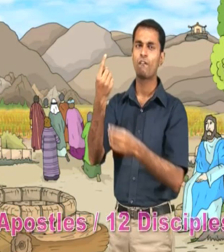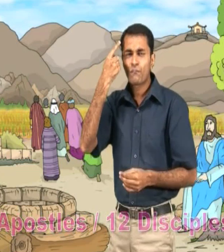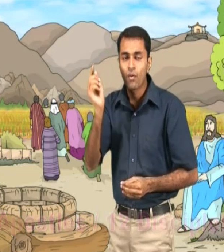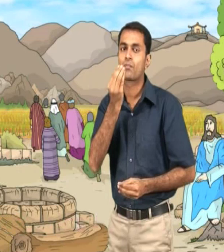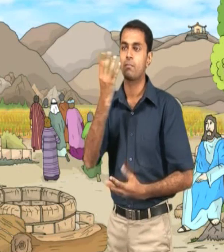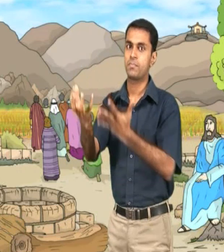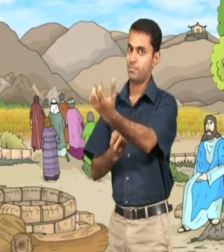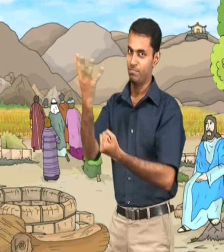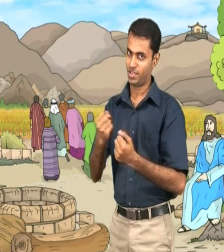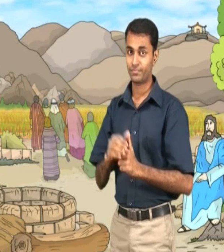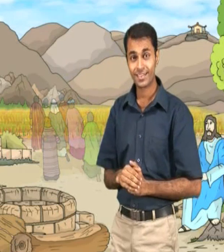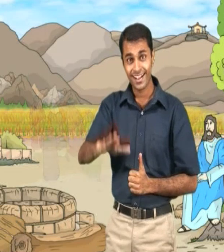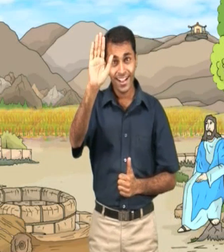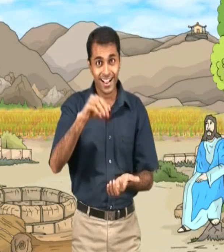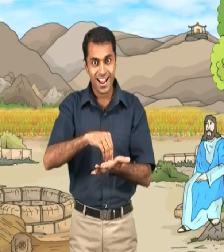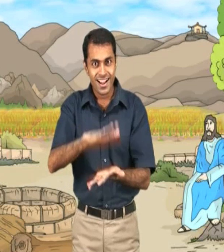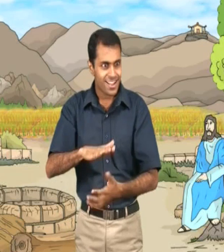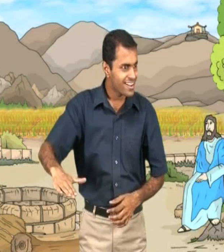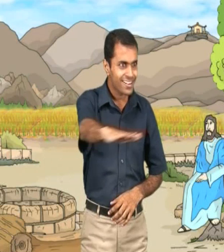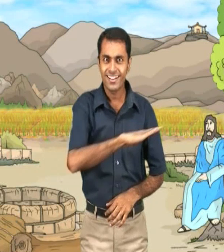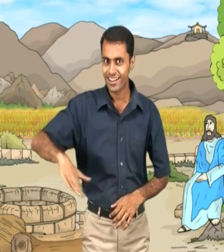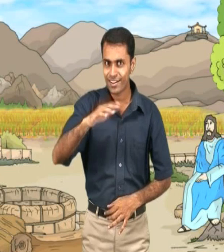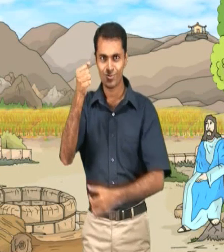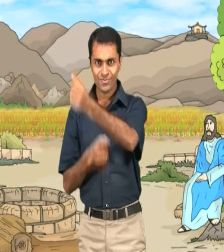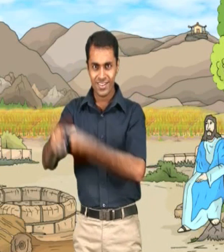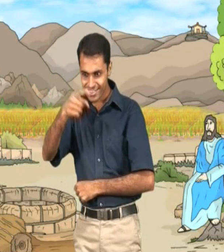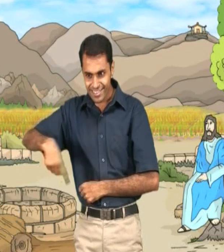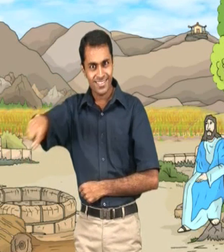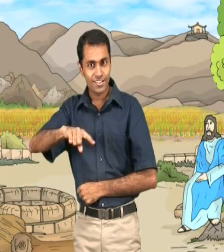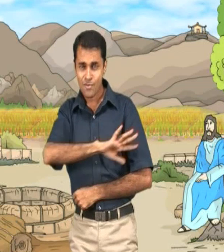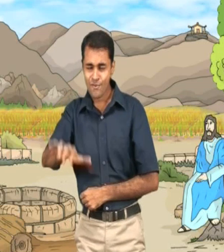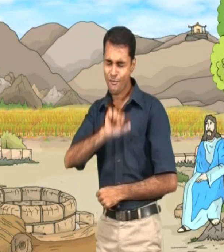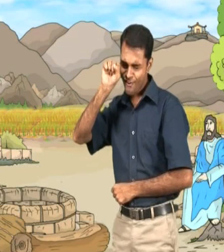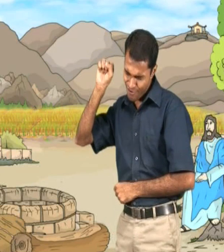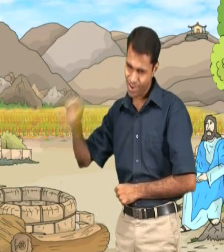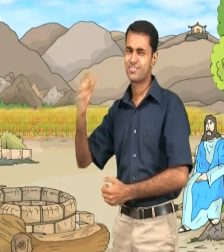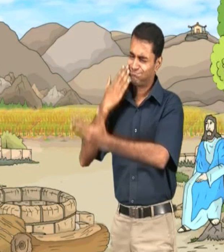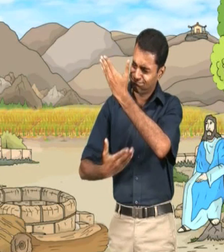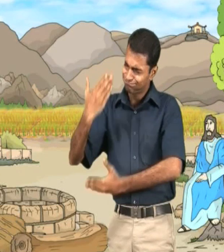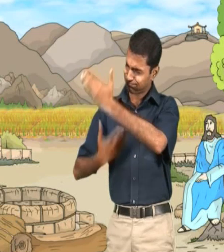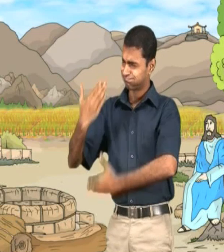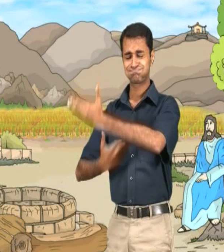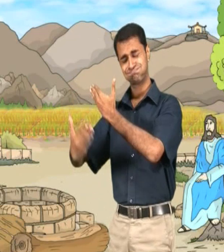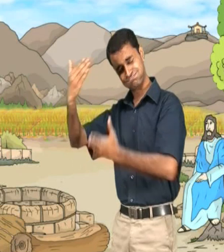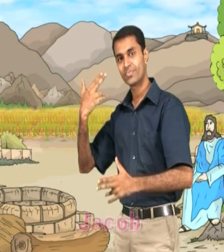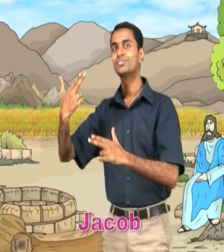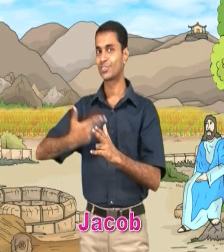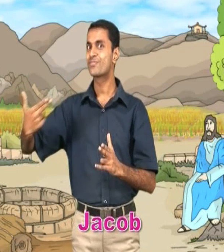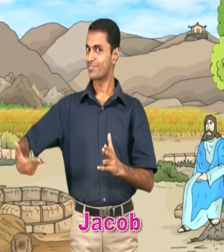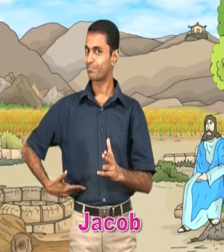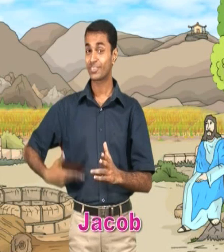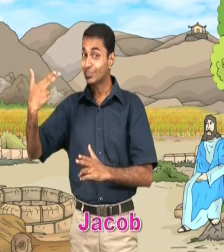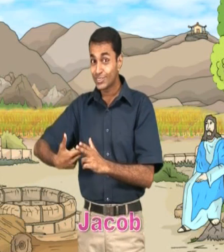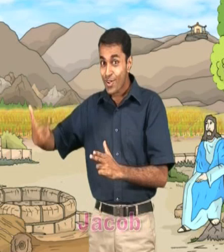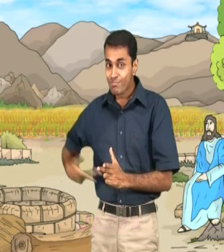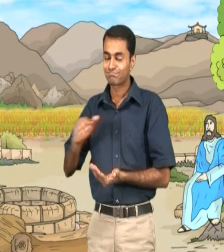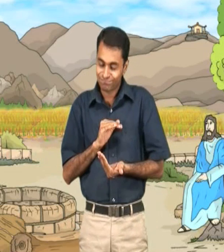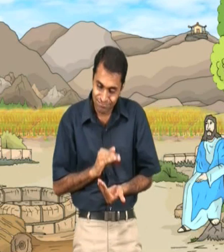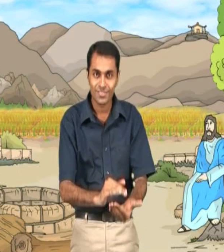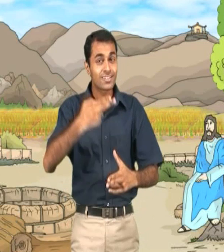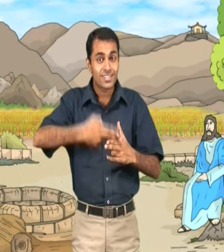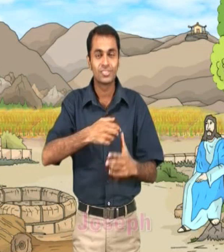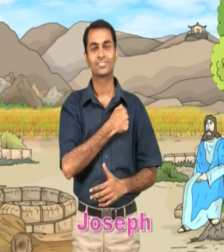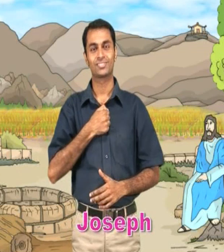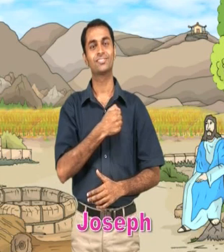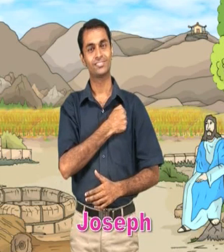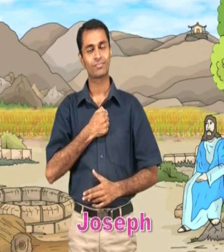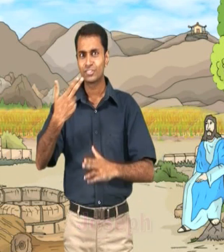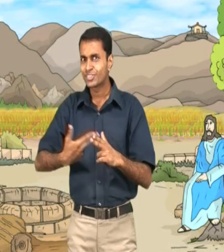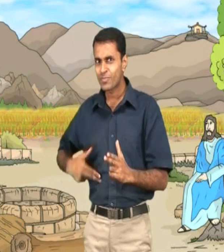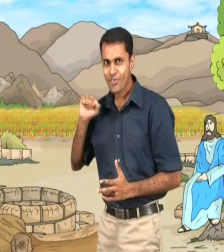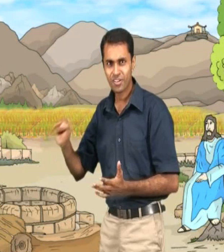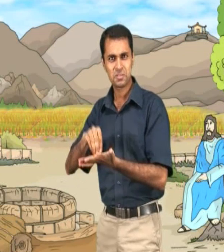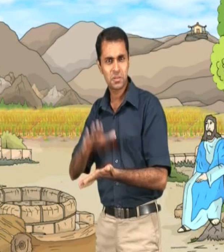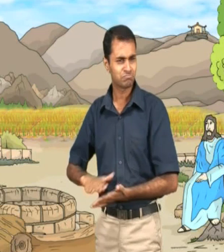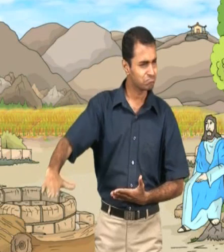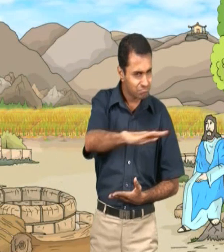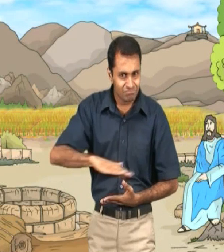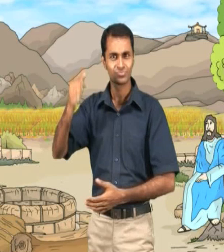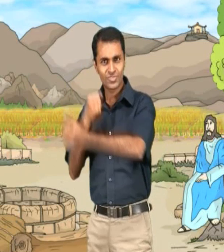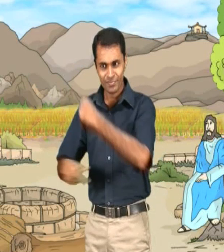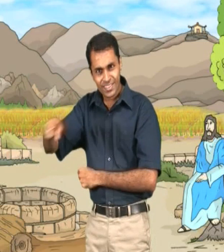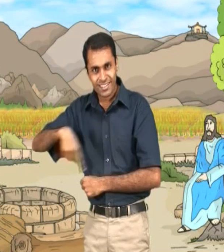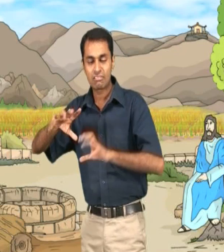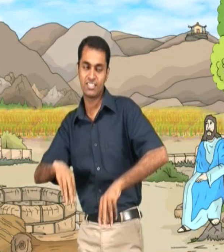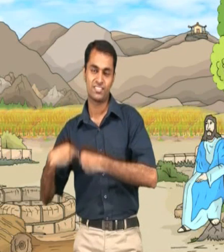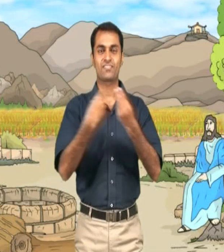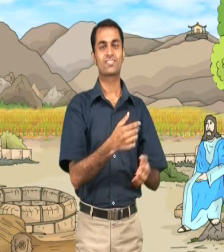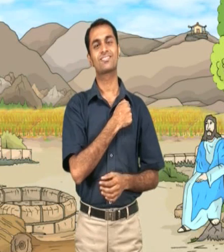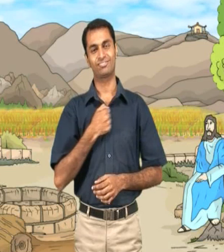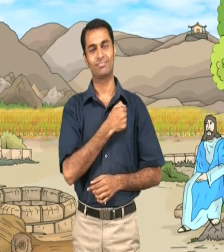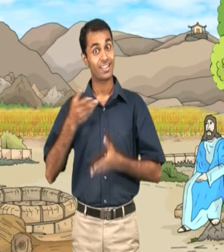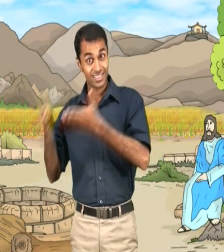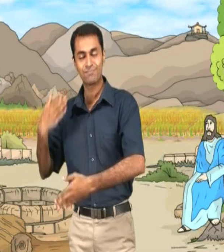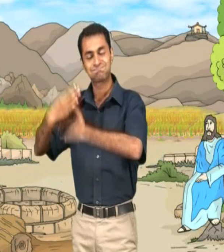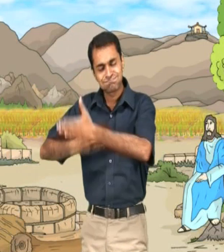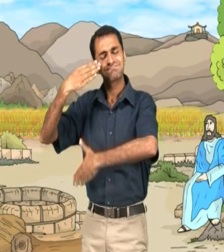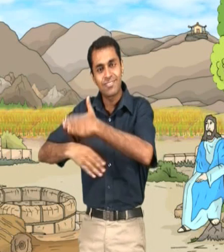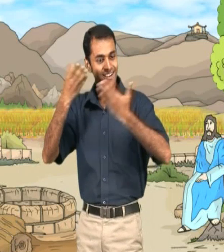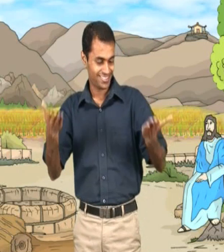Since Jacob’s well was there, Jesus, weary from His journey, sat down by the well.